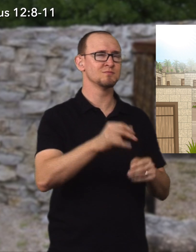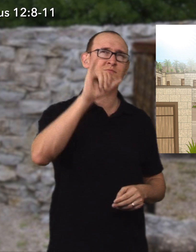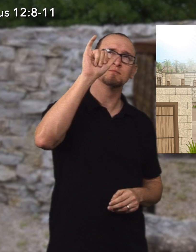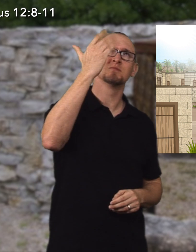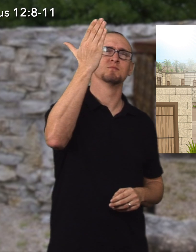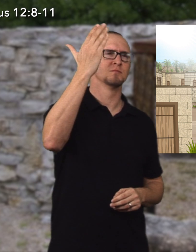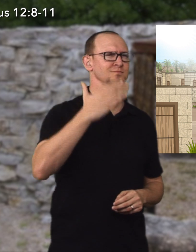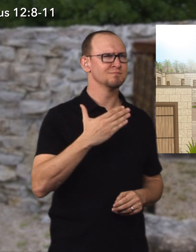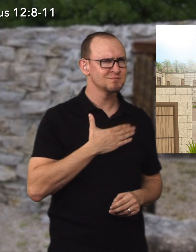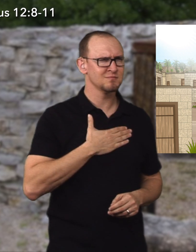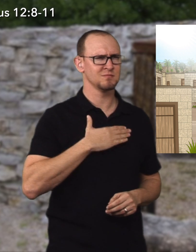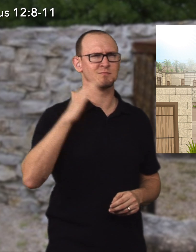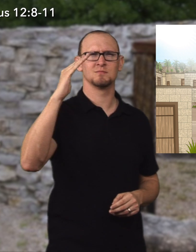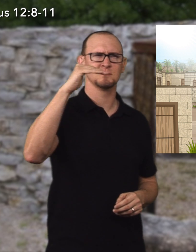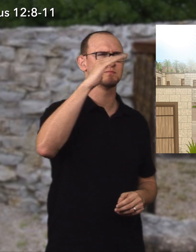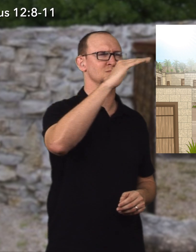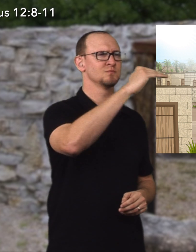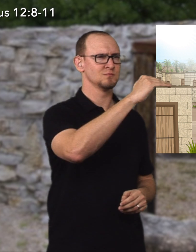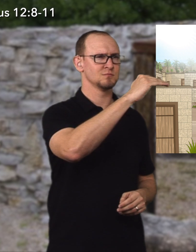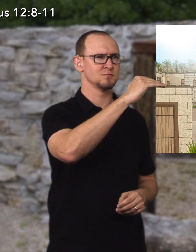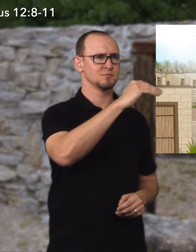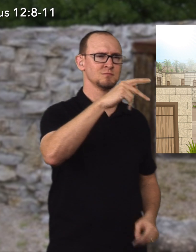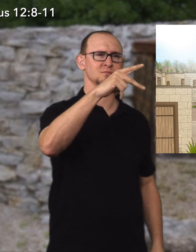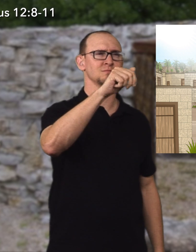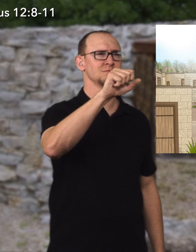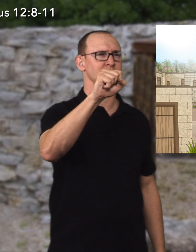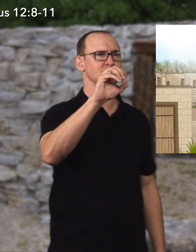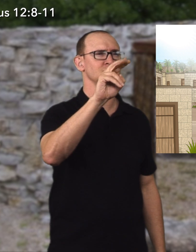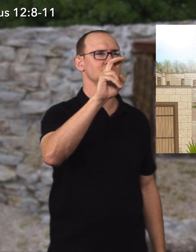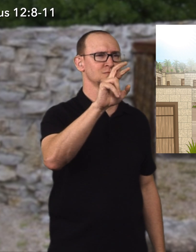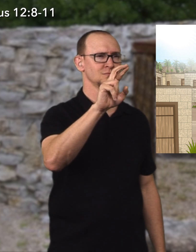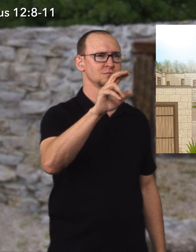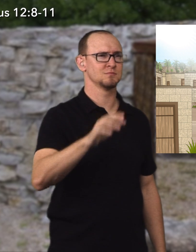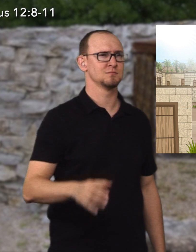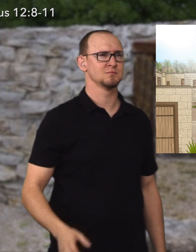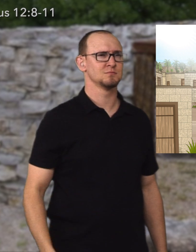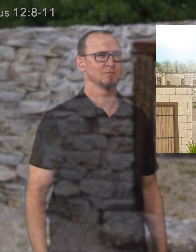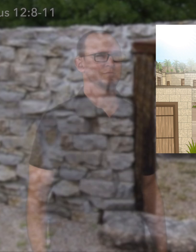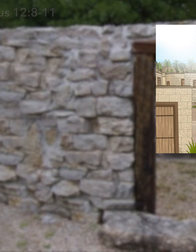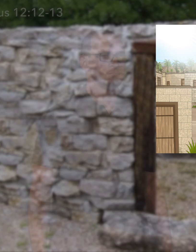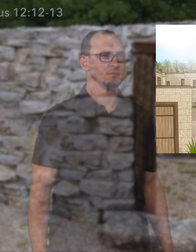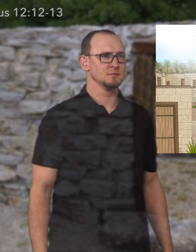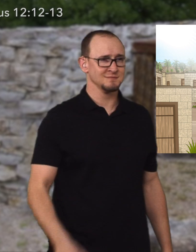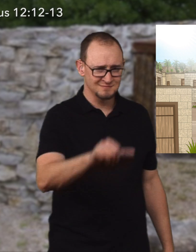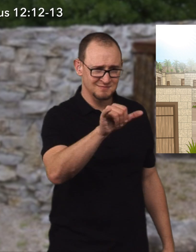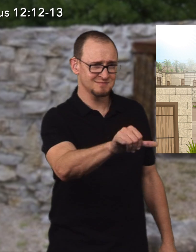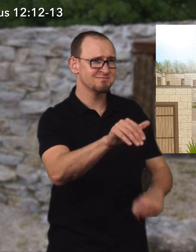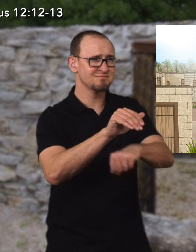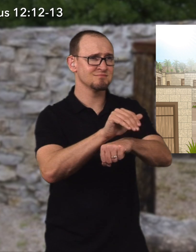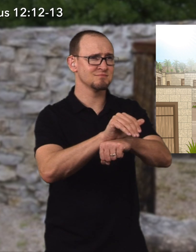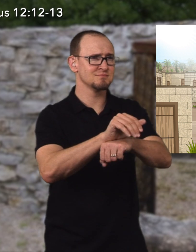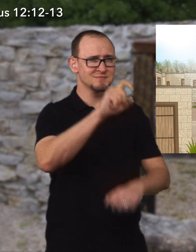it is the LORD’s Passover.